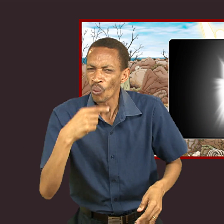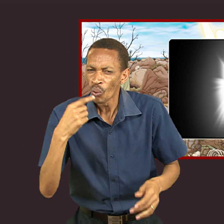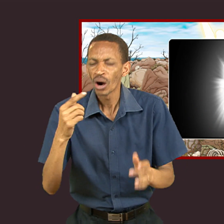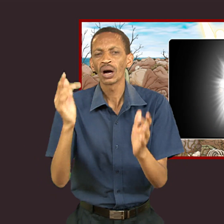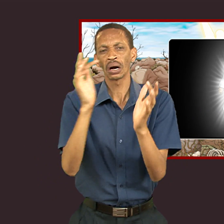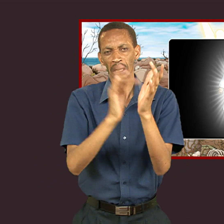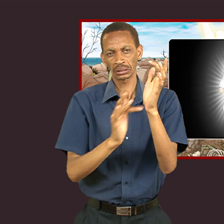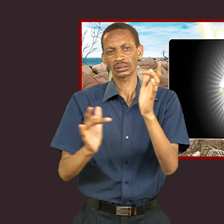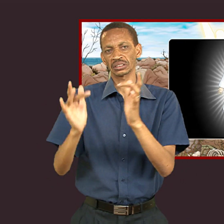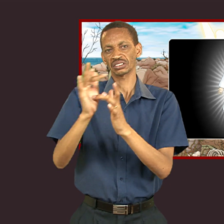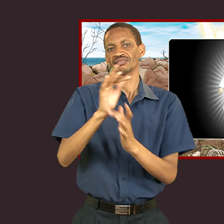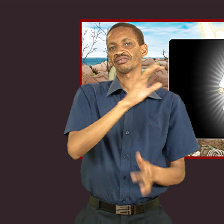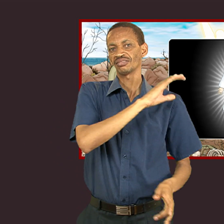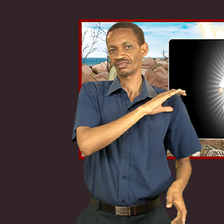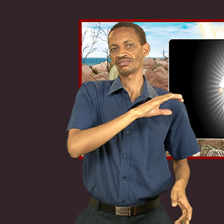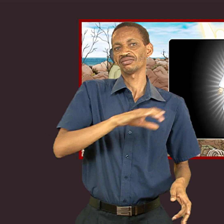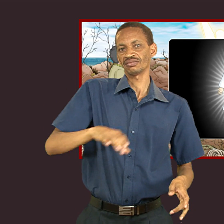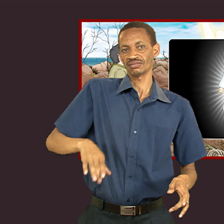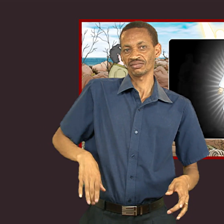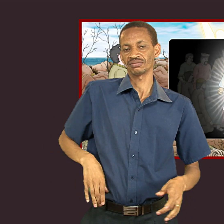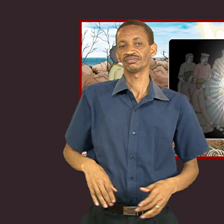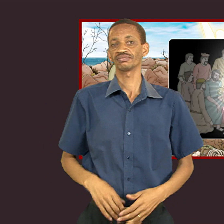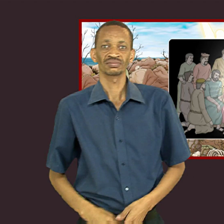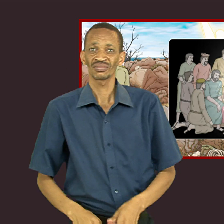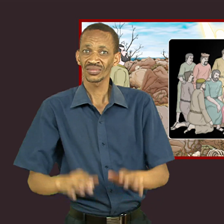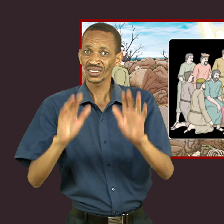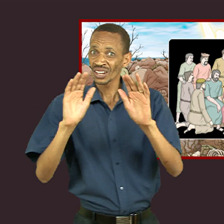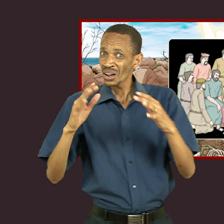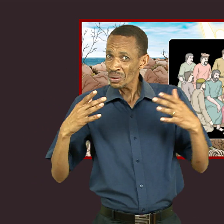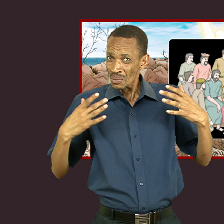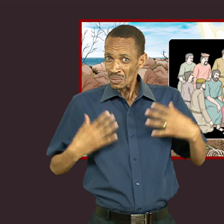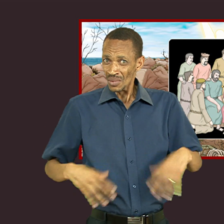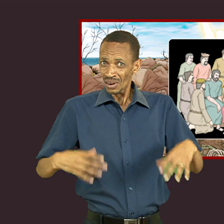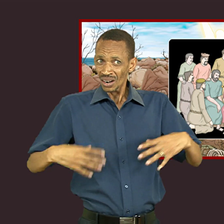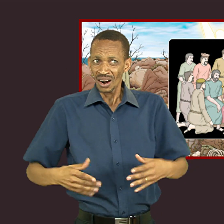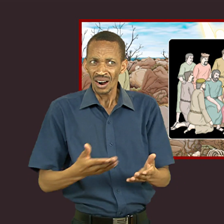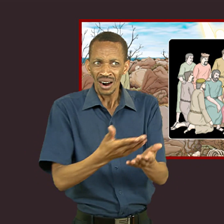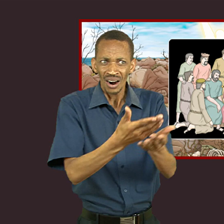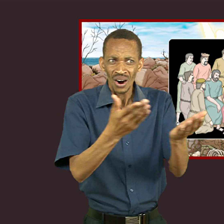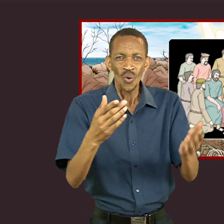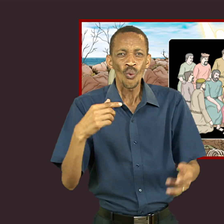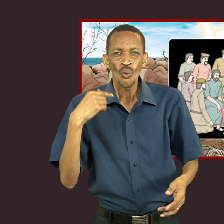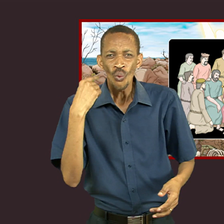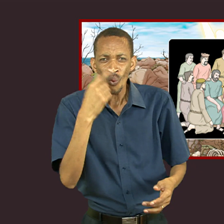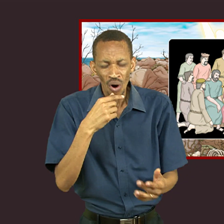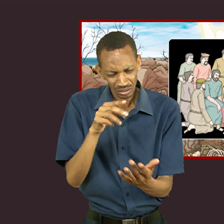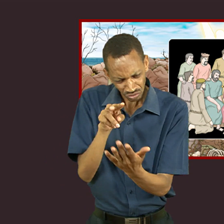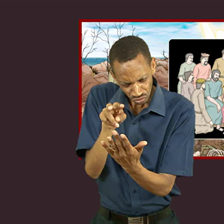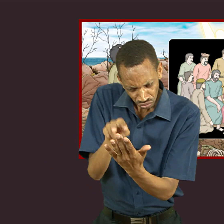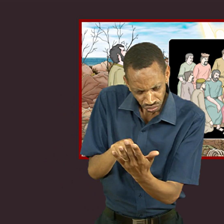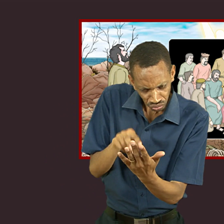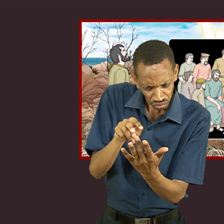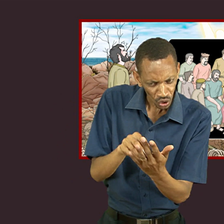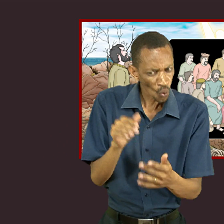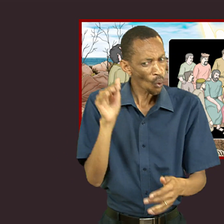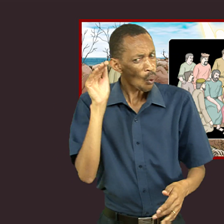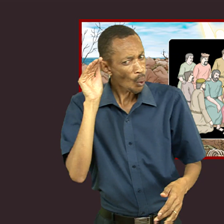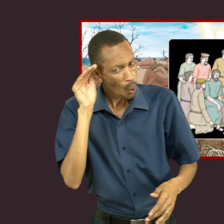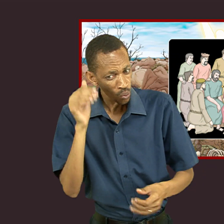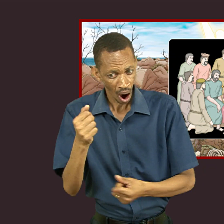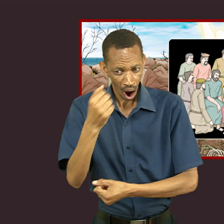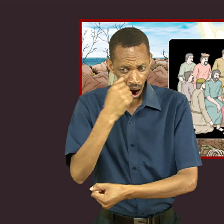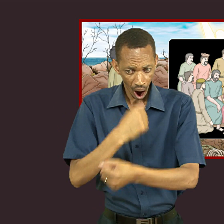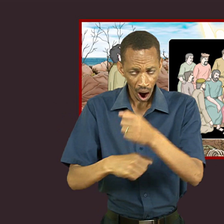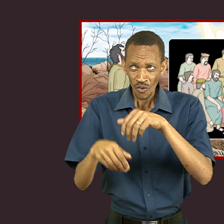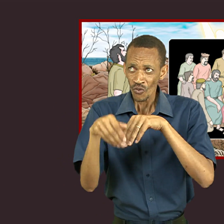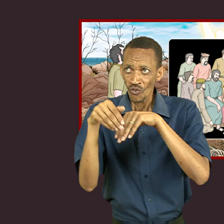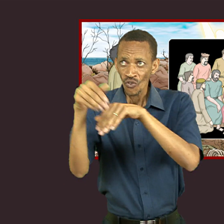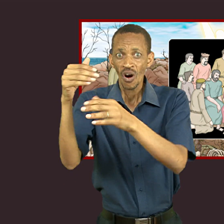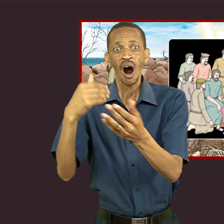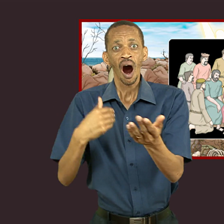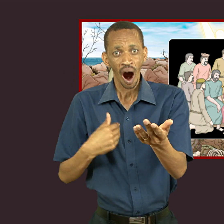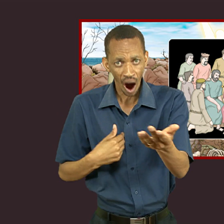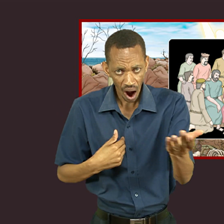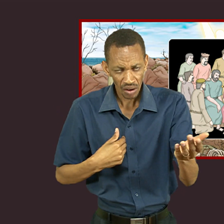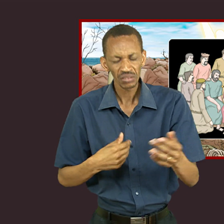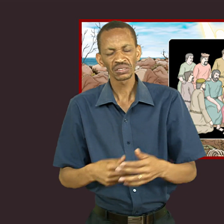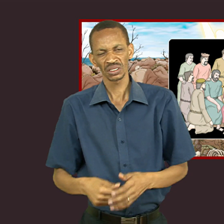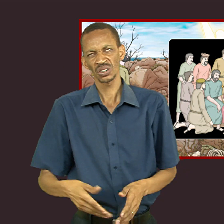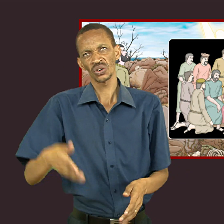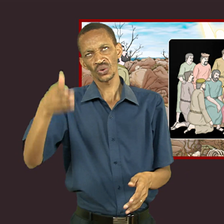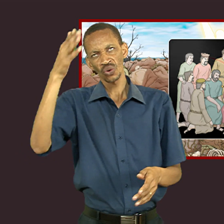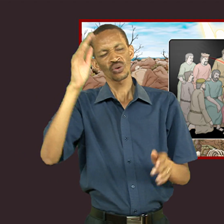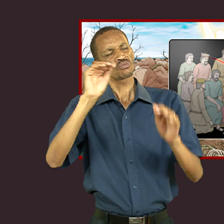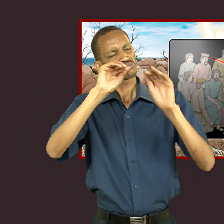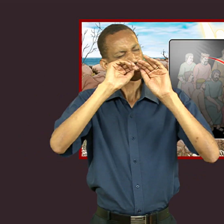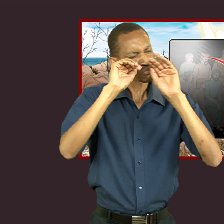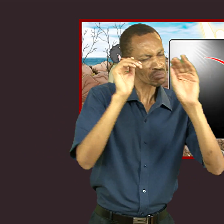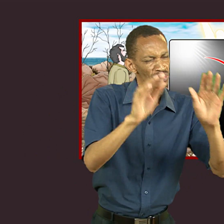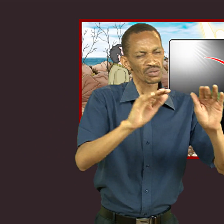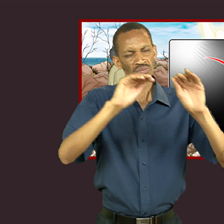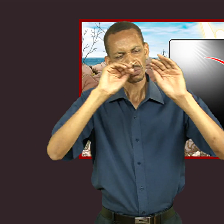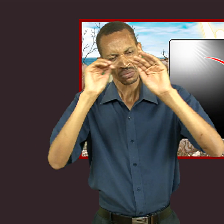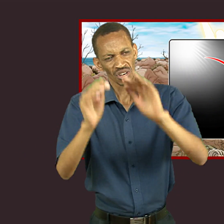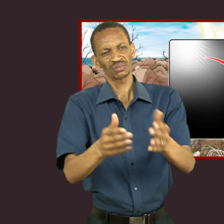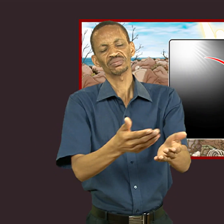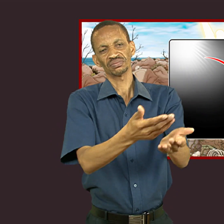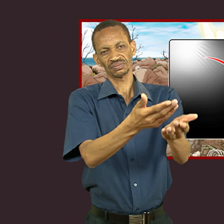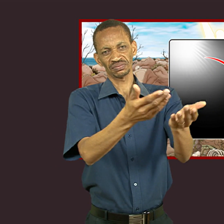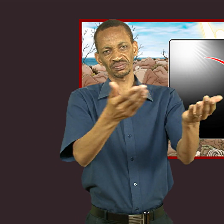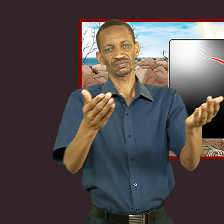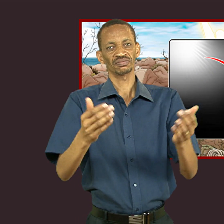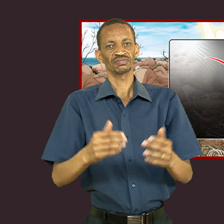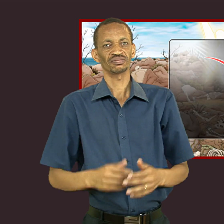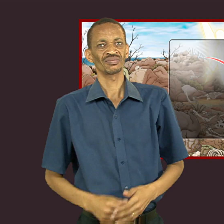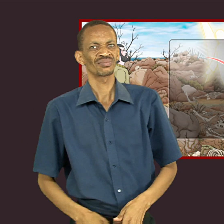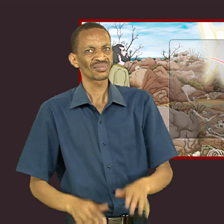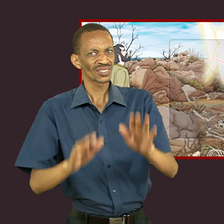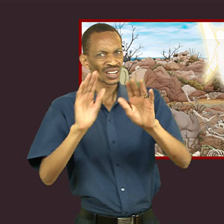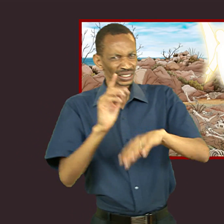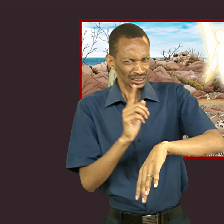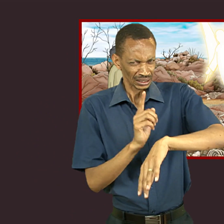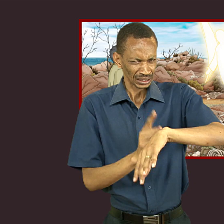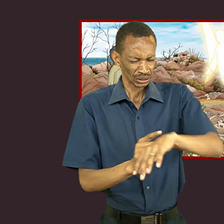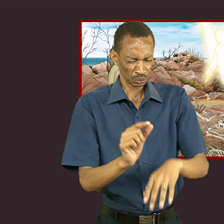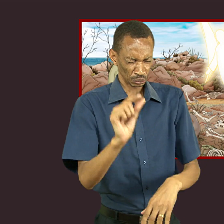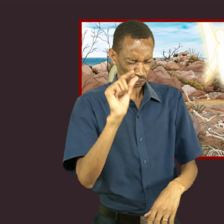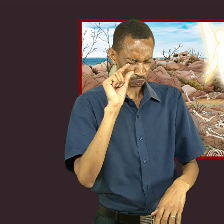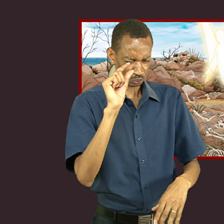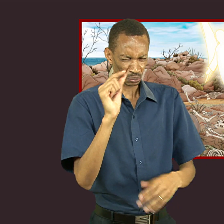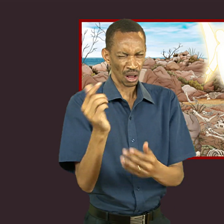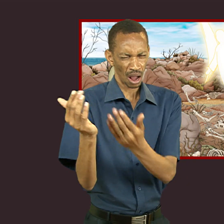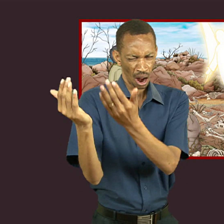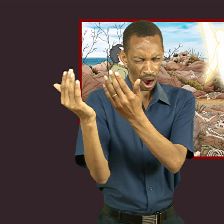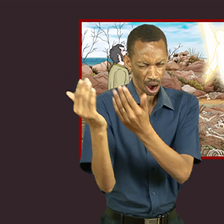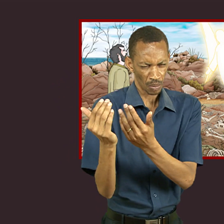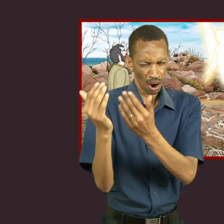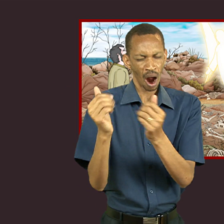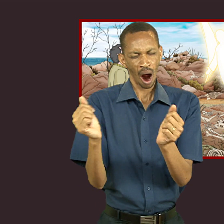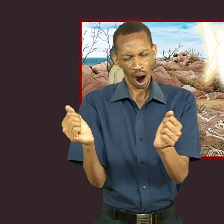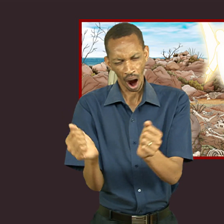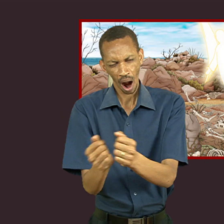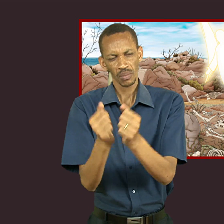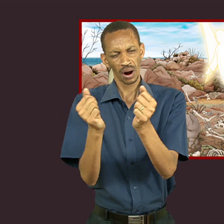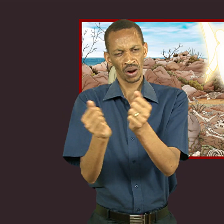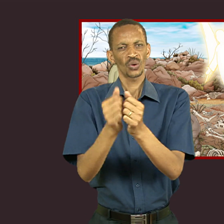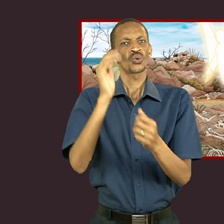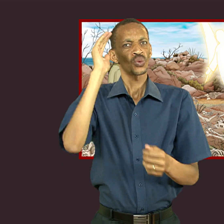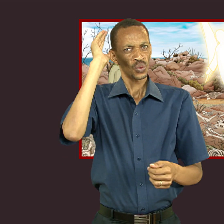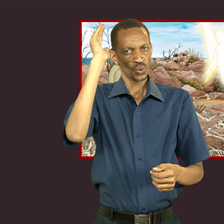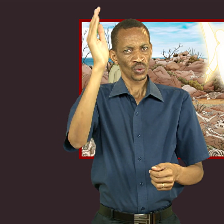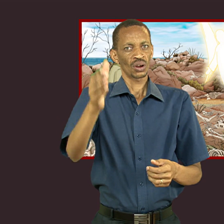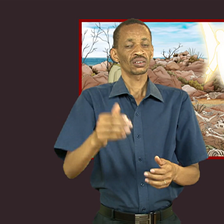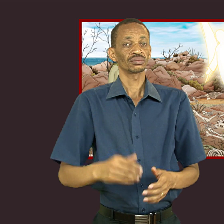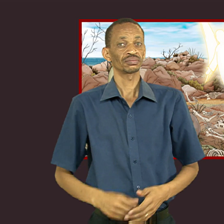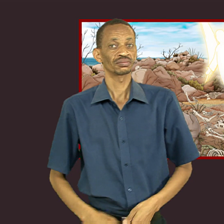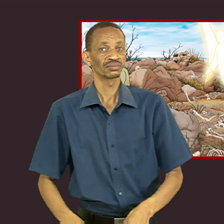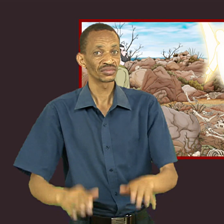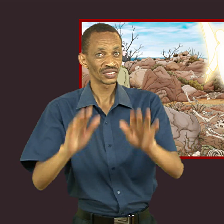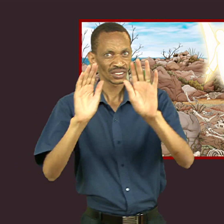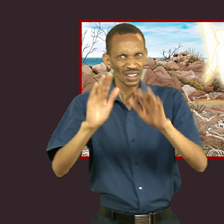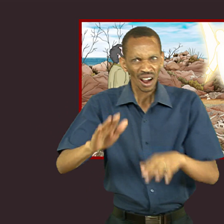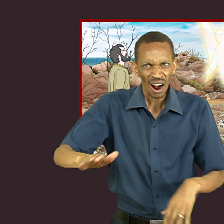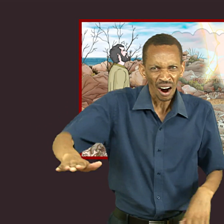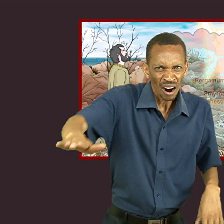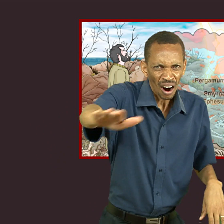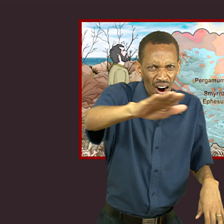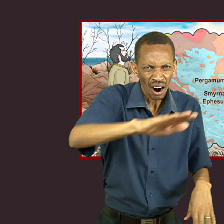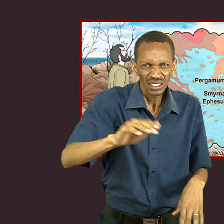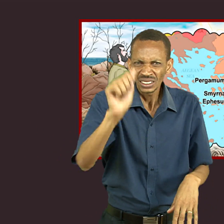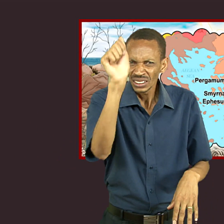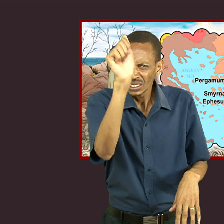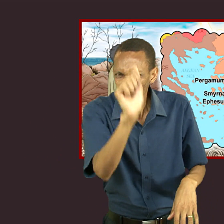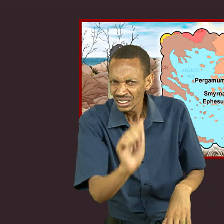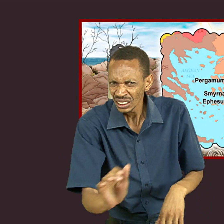Blessed is the one who reads aloud the words of this prophecy, and blessed are those who hear and obey what is written in it, because the time is near.